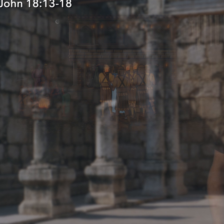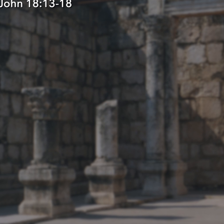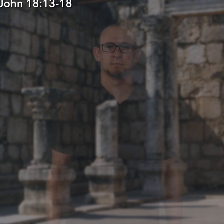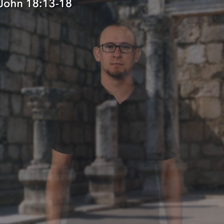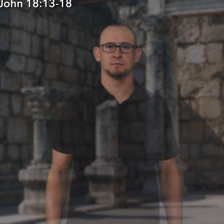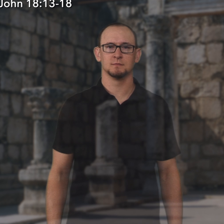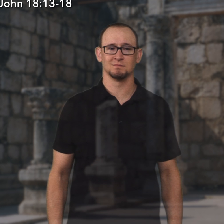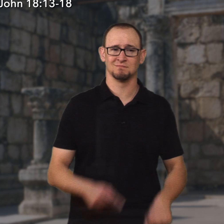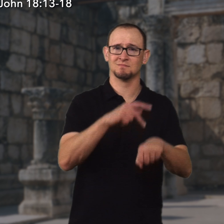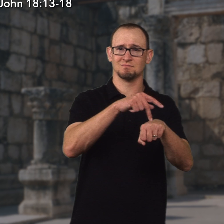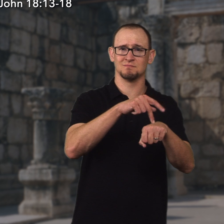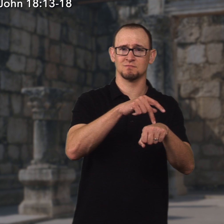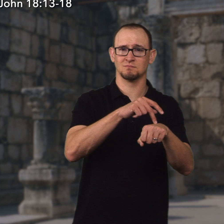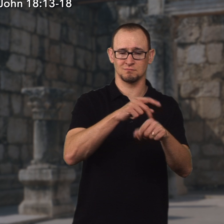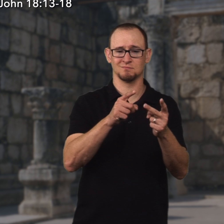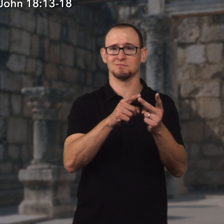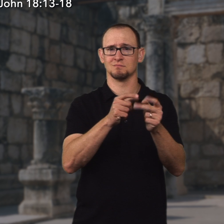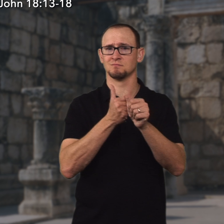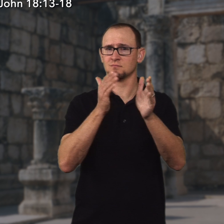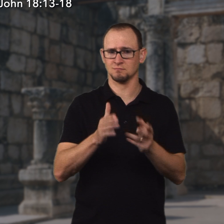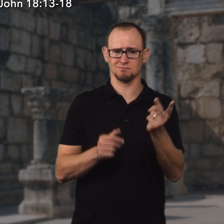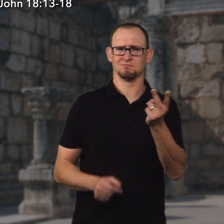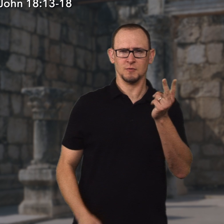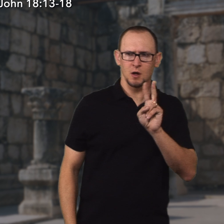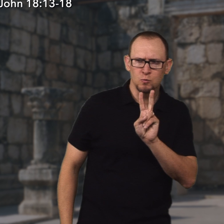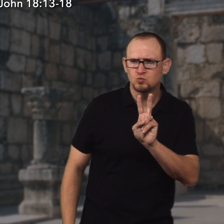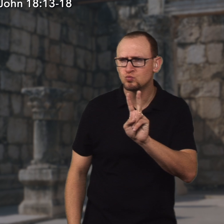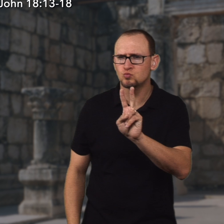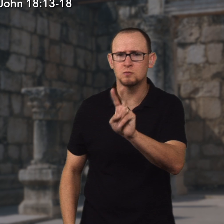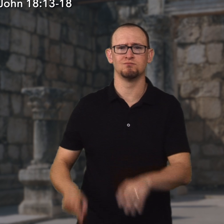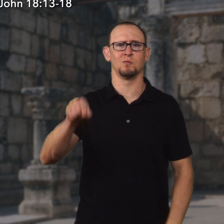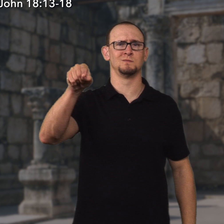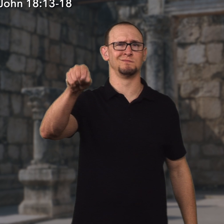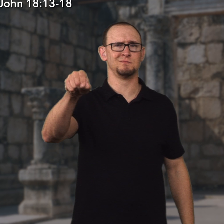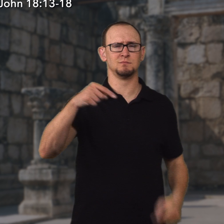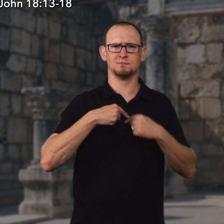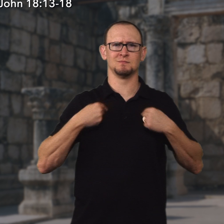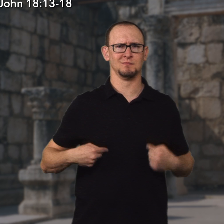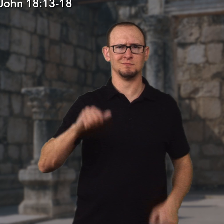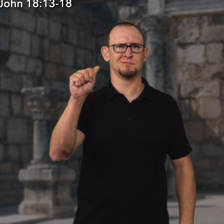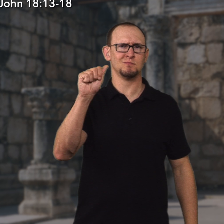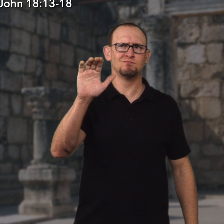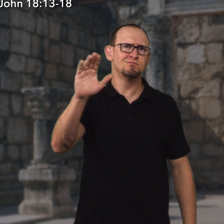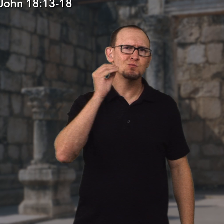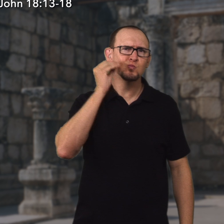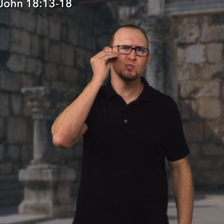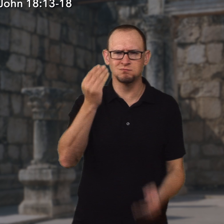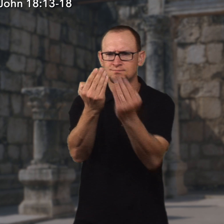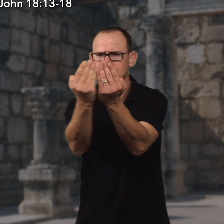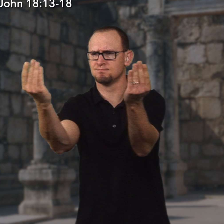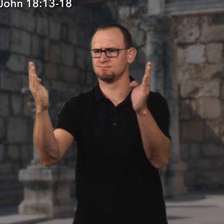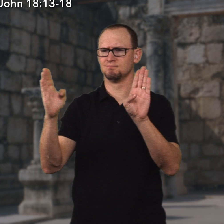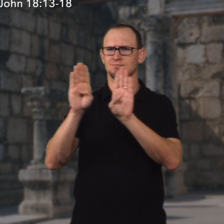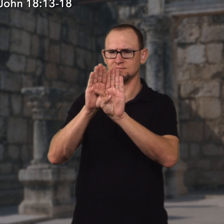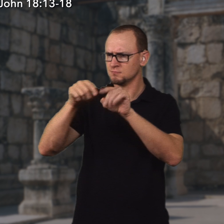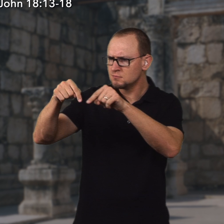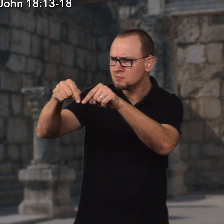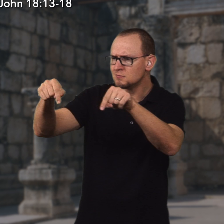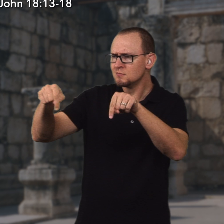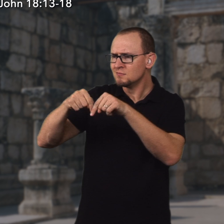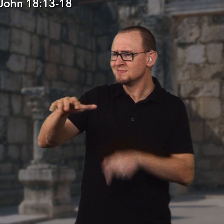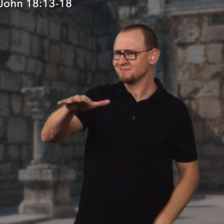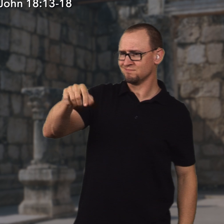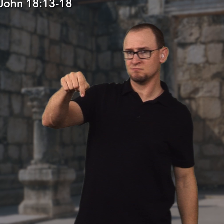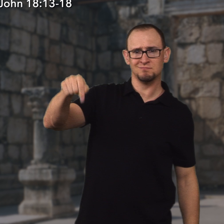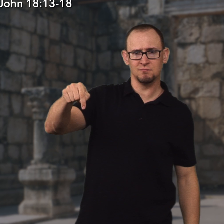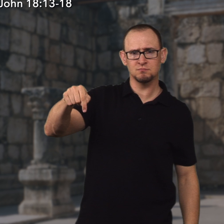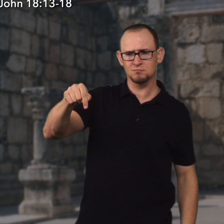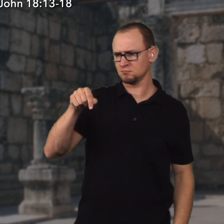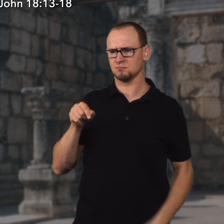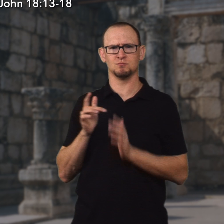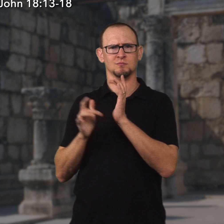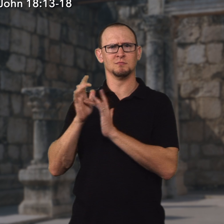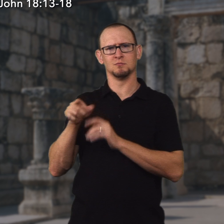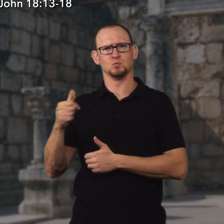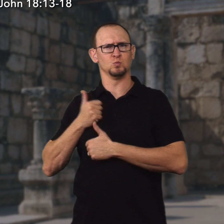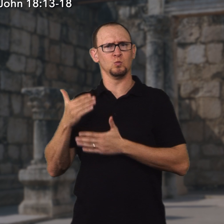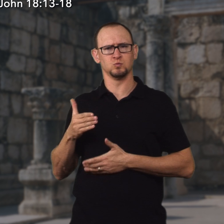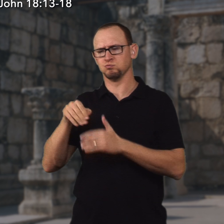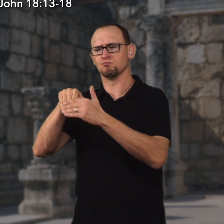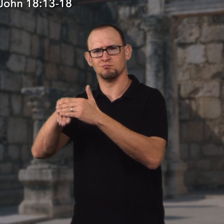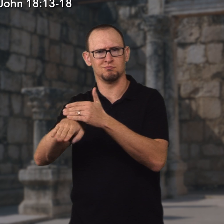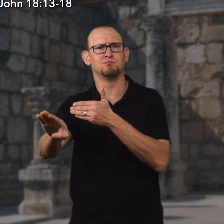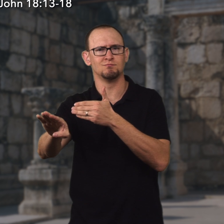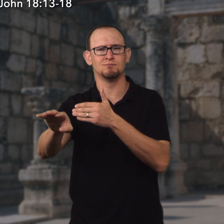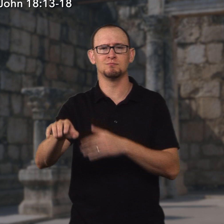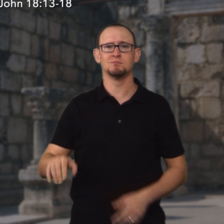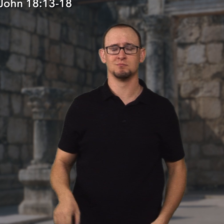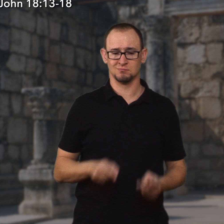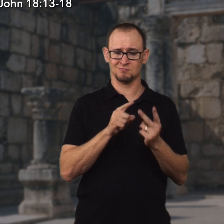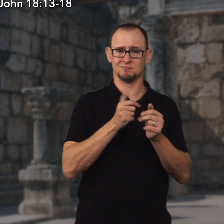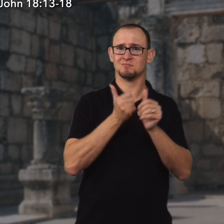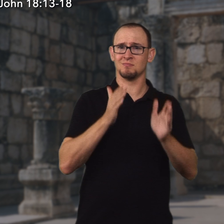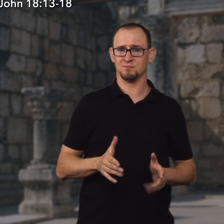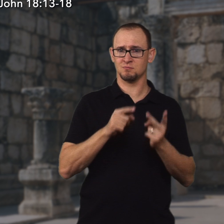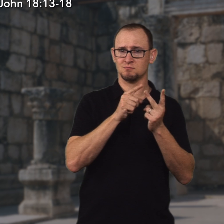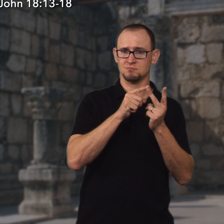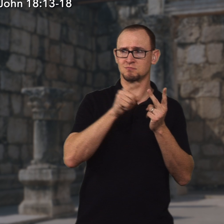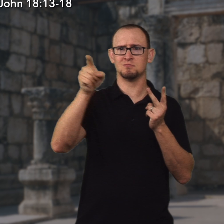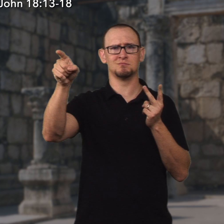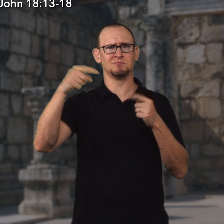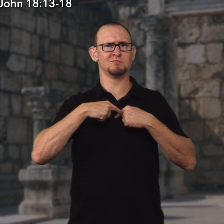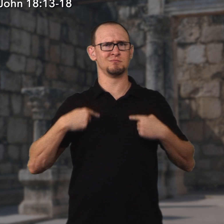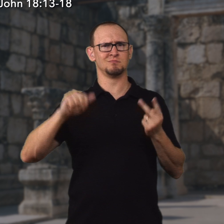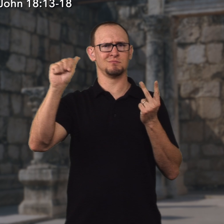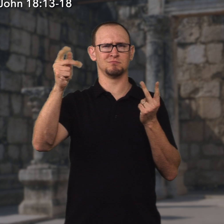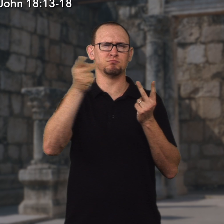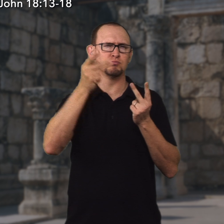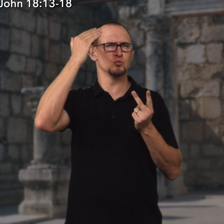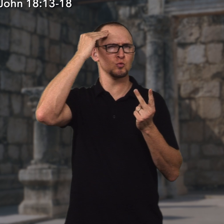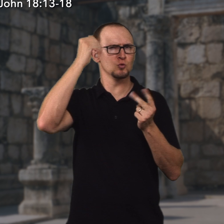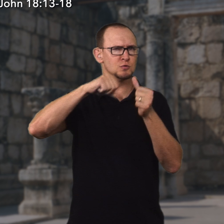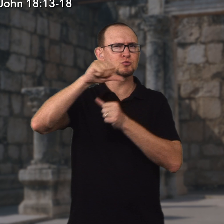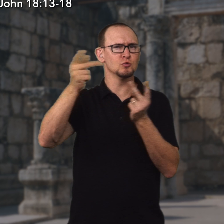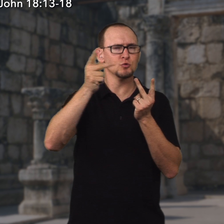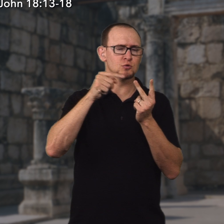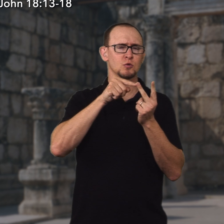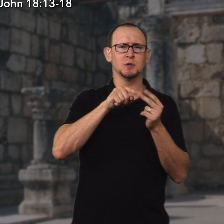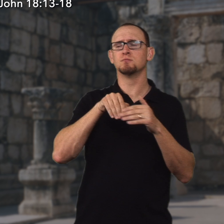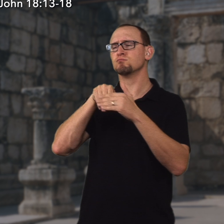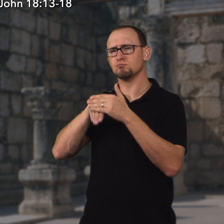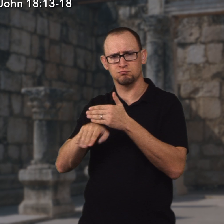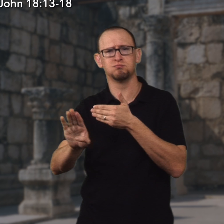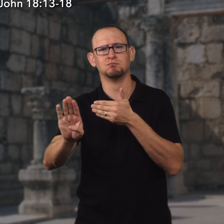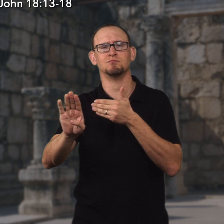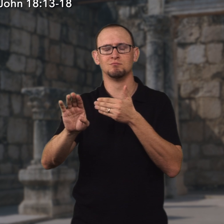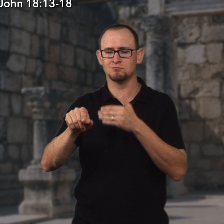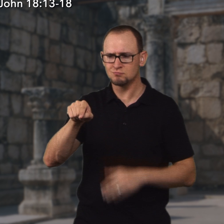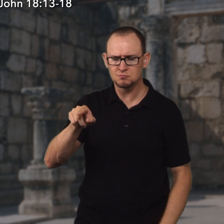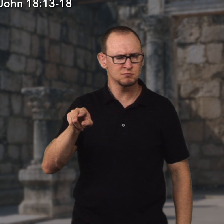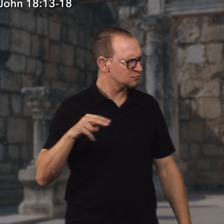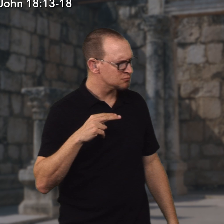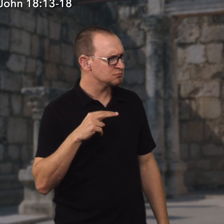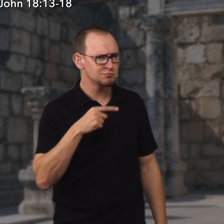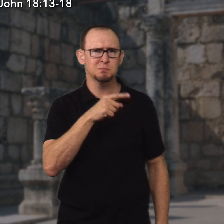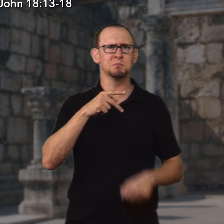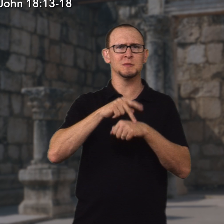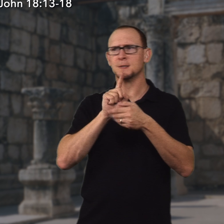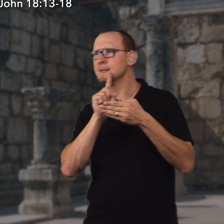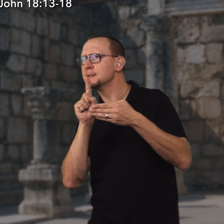Then the disciple who was known to the high priest went out and spoke to the doorkeeper, and brought Peter in.